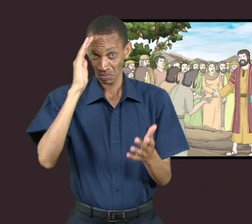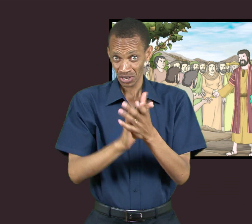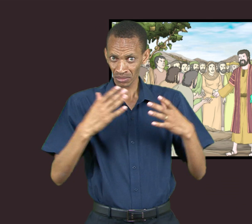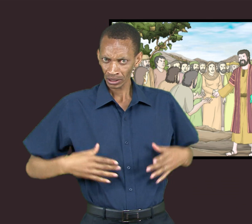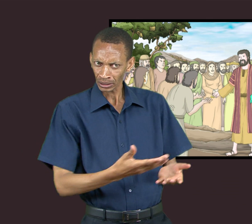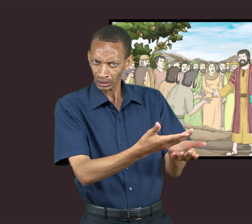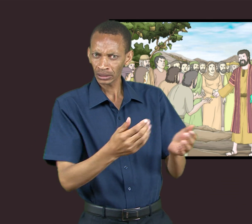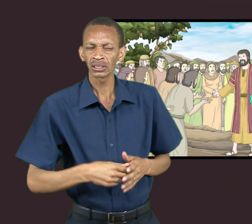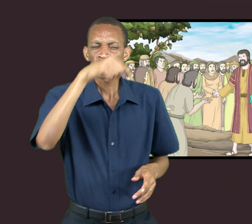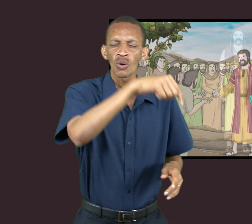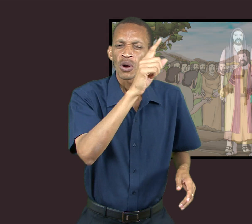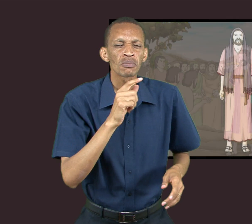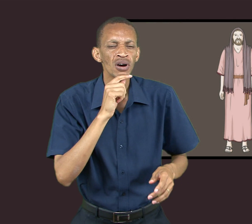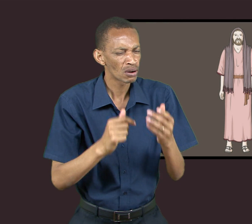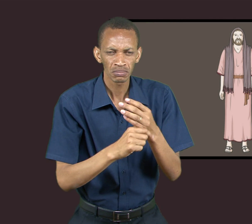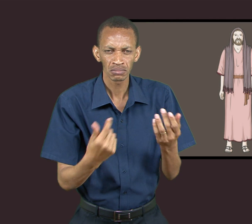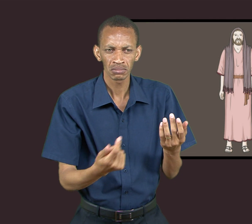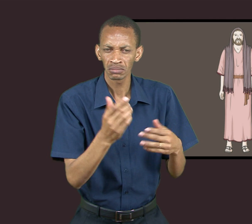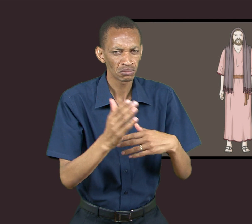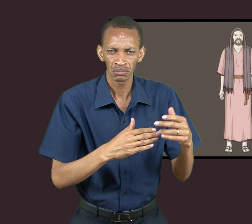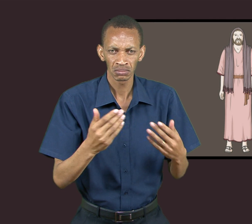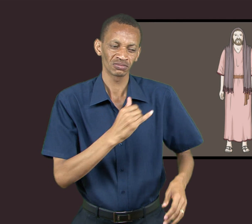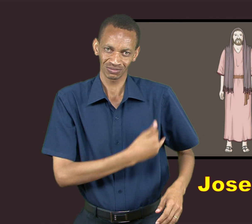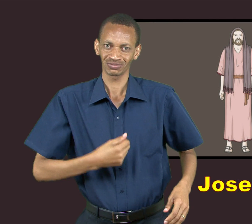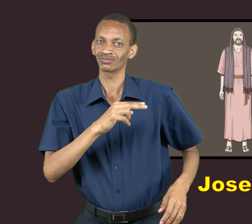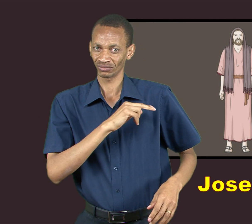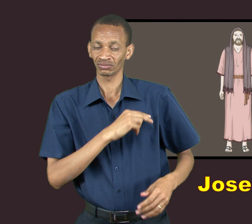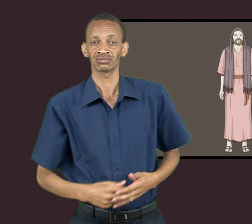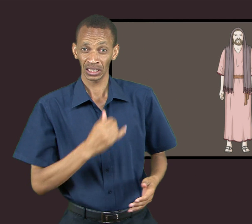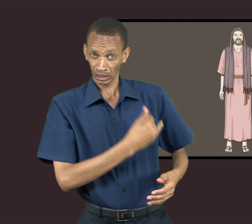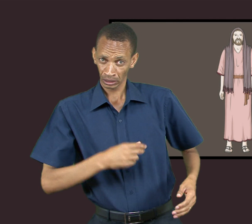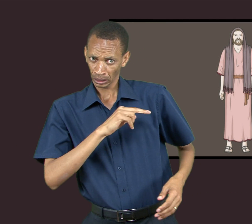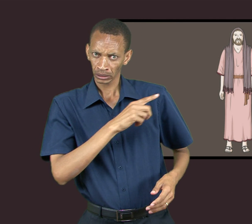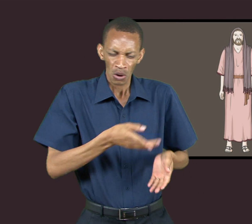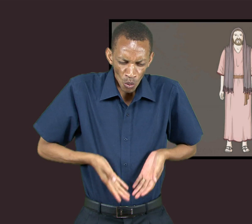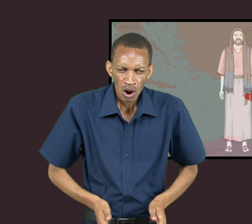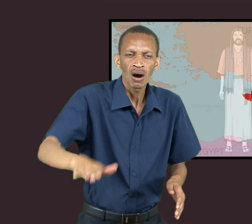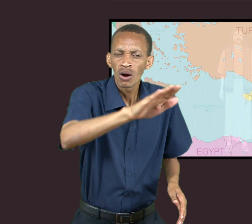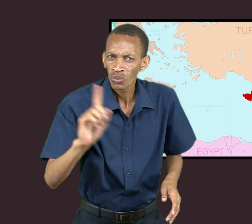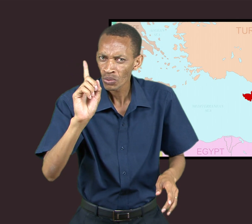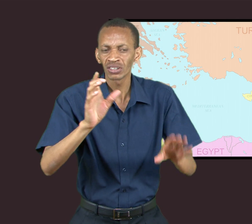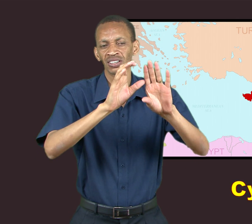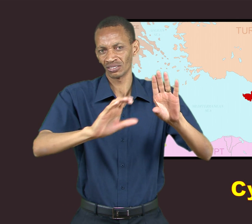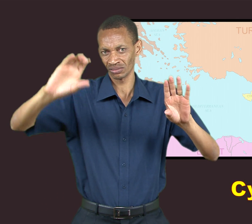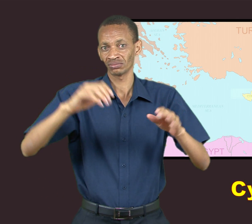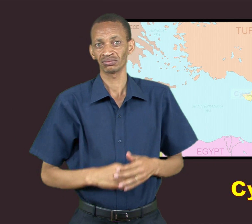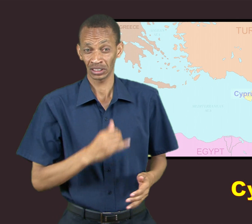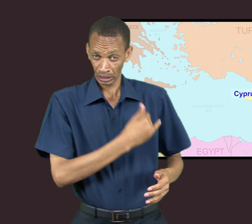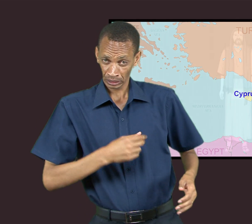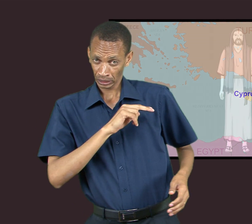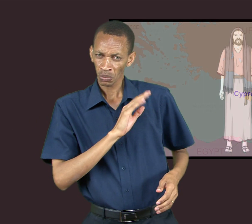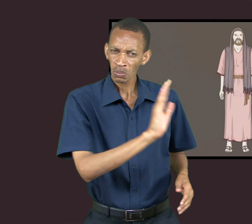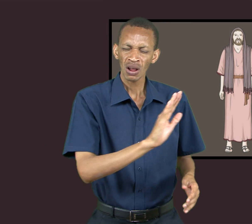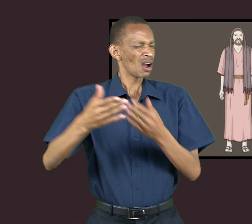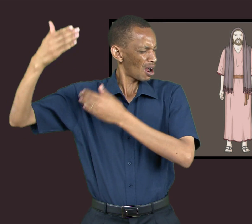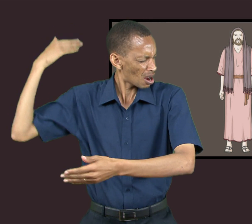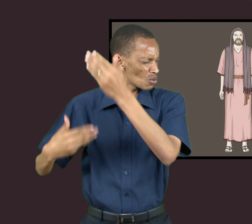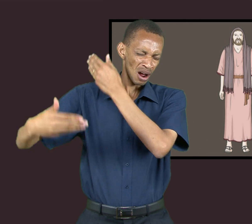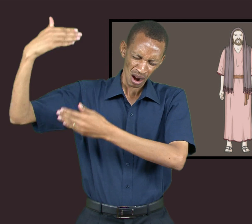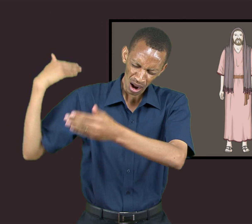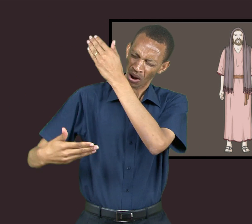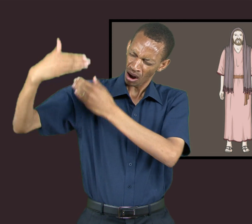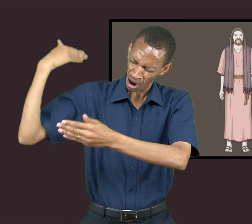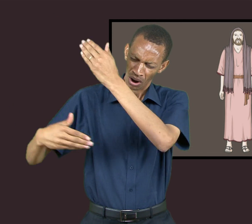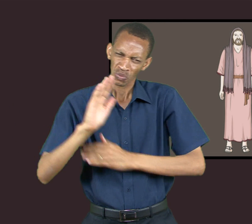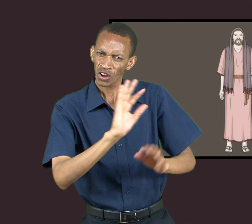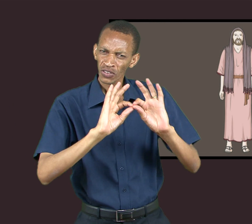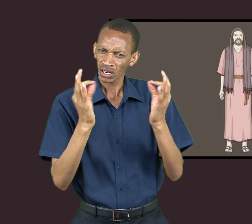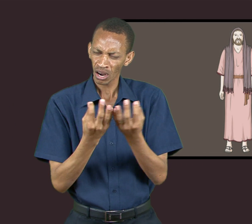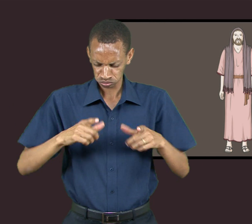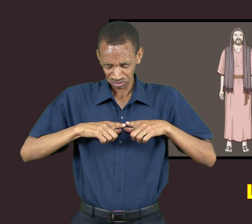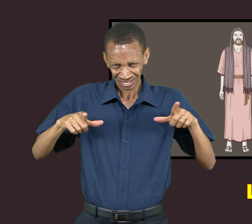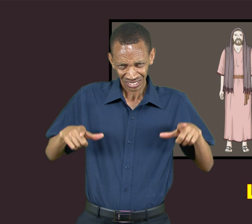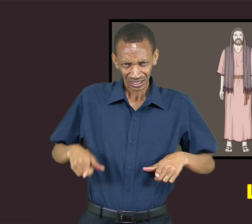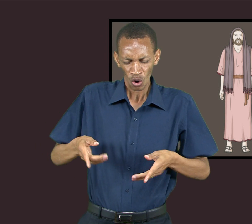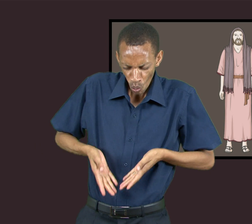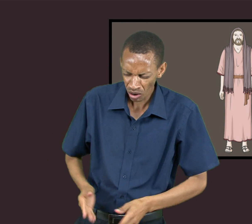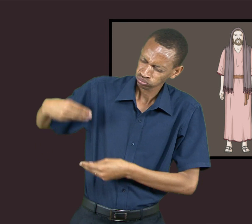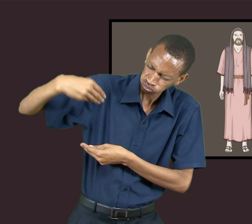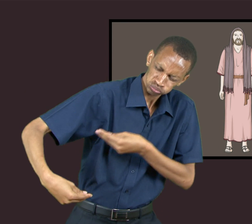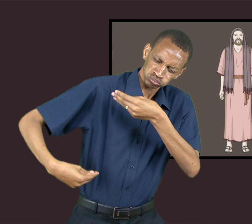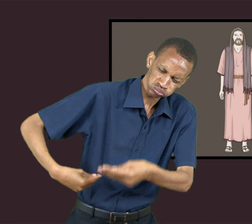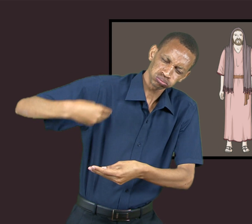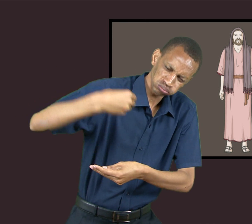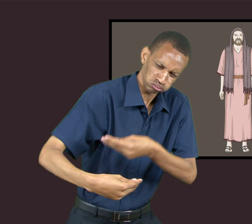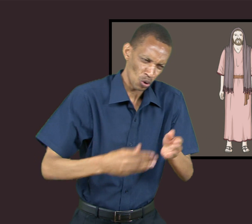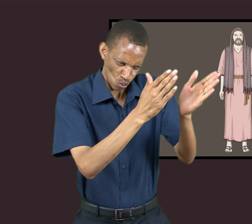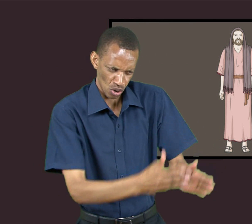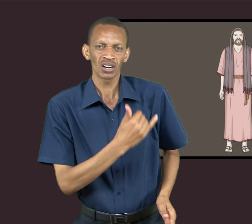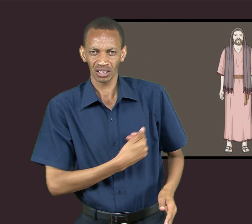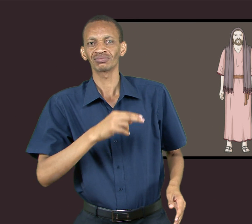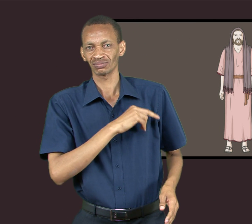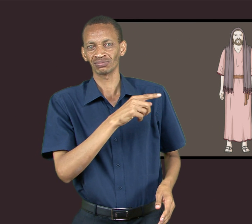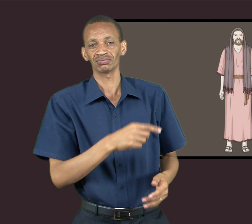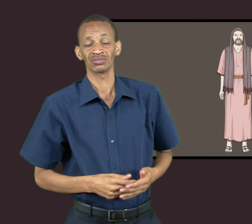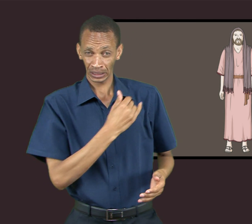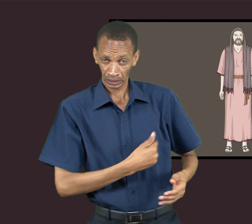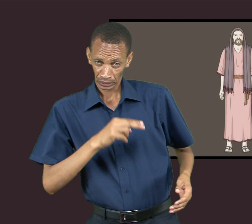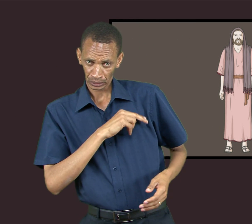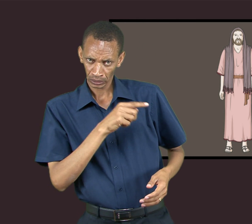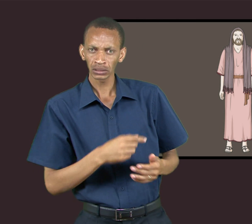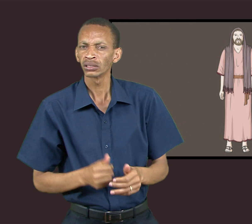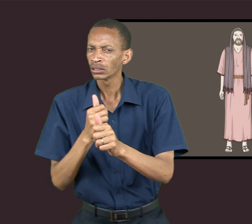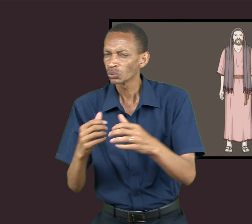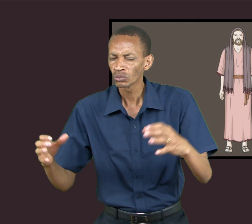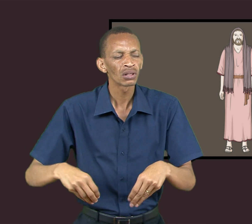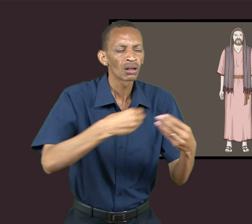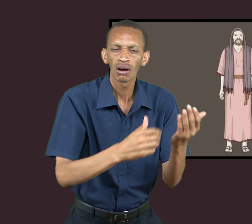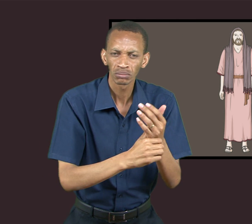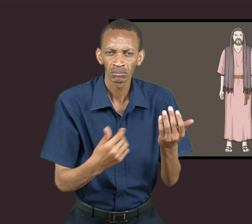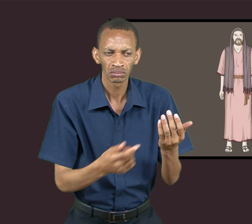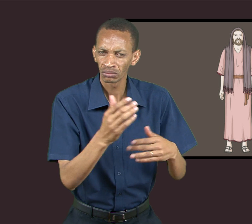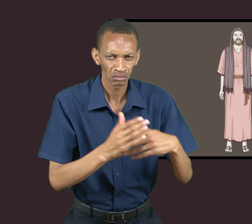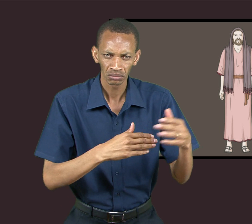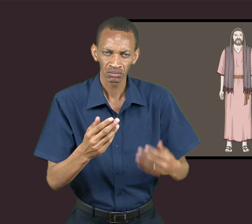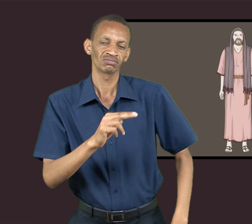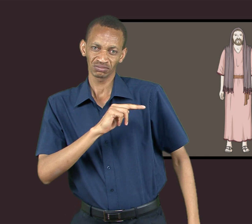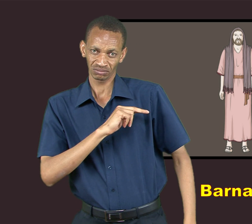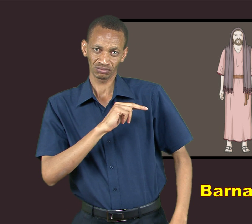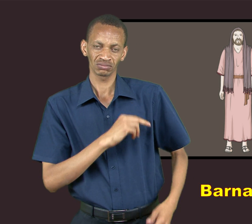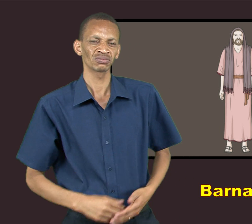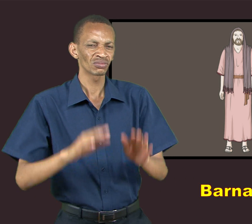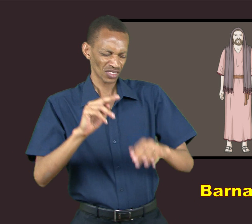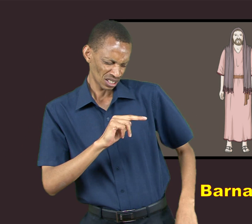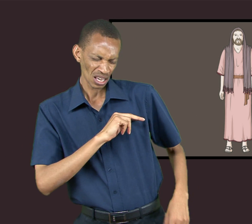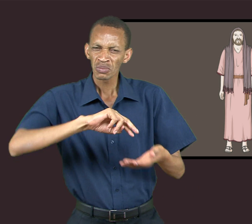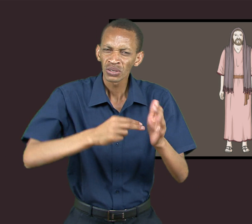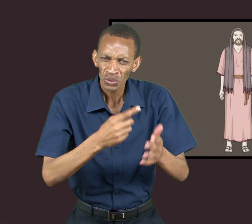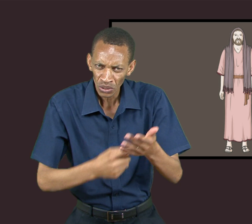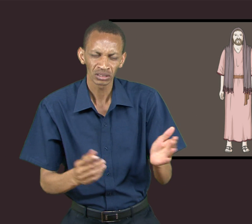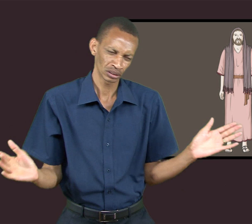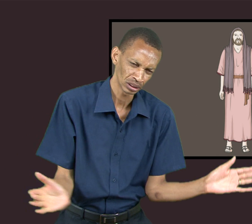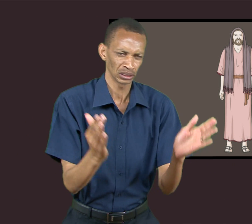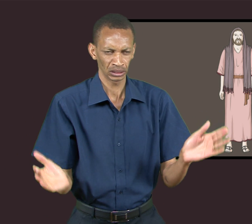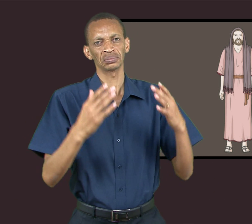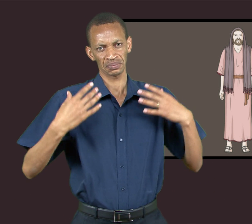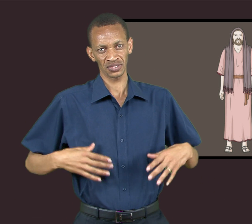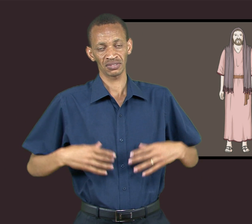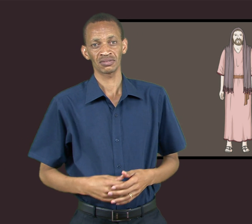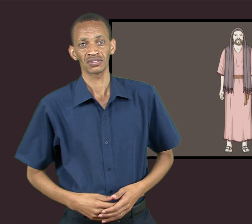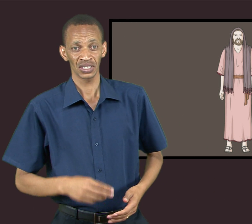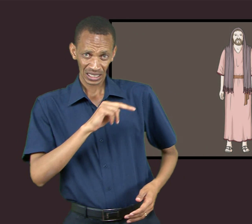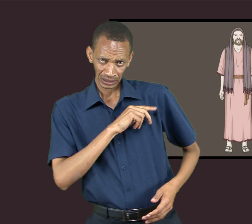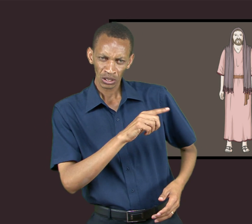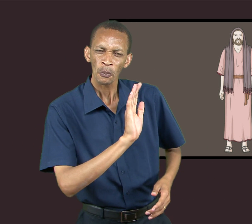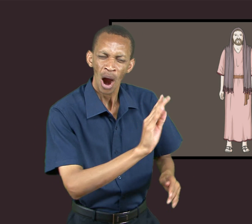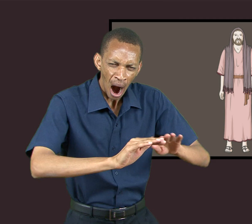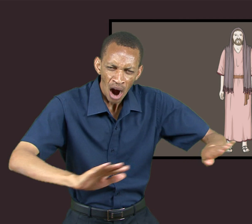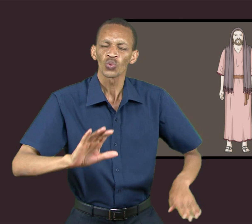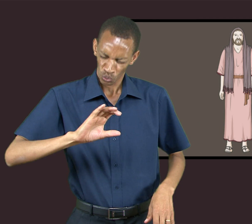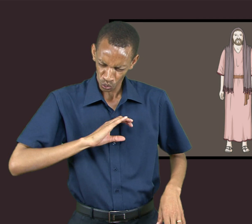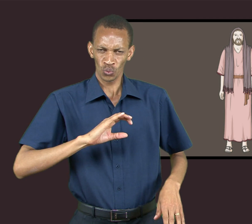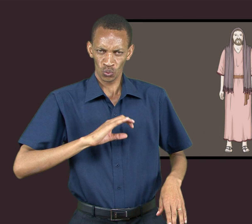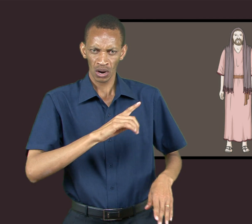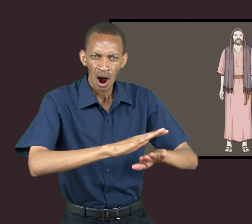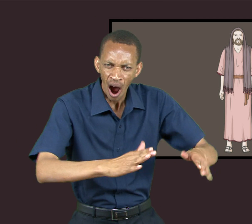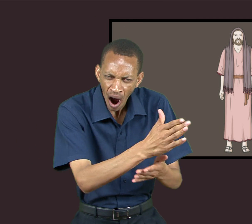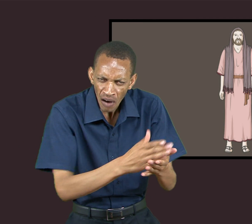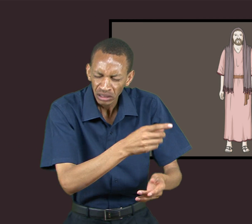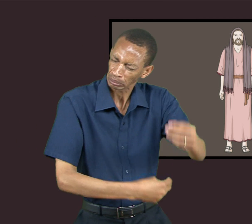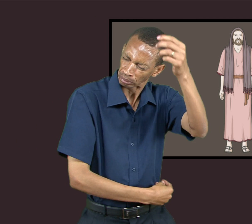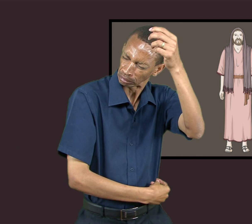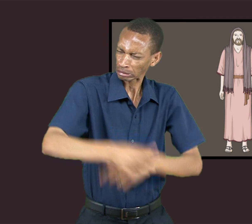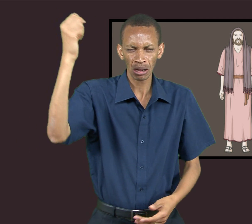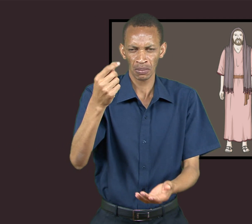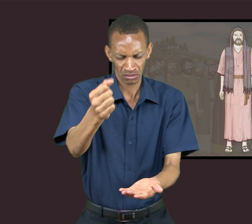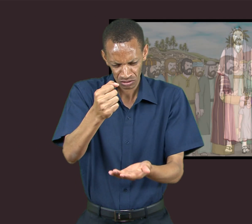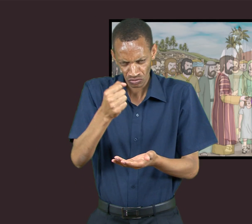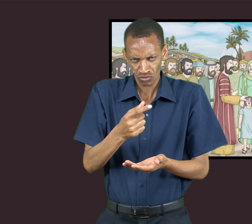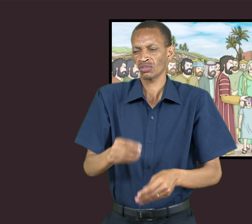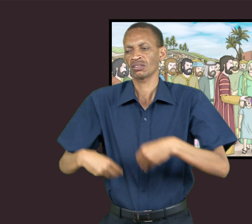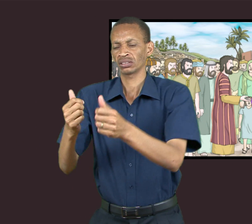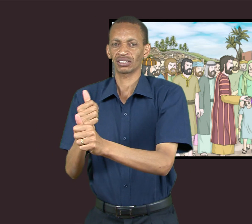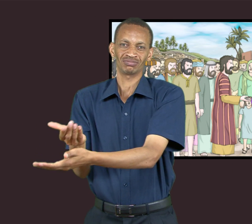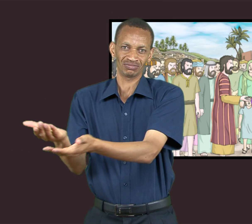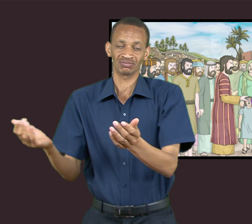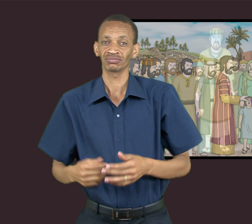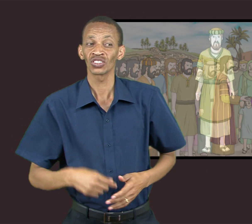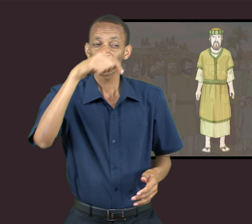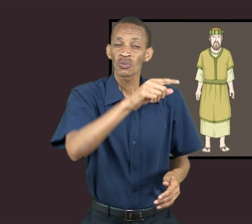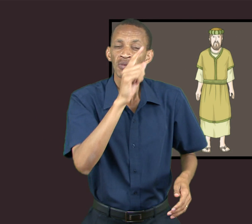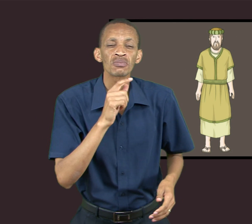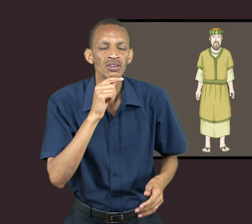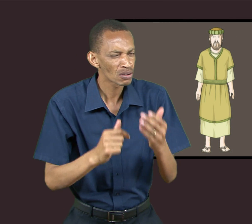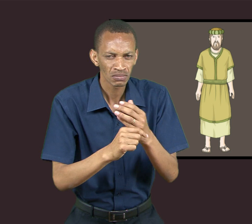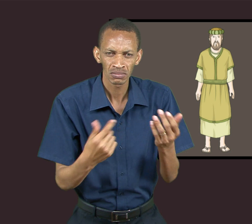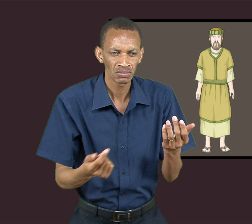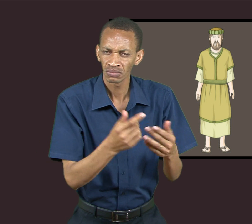Joseph, a Levite from Cyprus, whom the apostles called Barnabas (meaning Son of Encouragement), sold a field he owned, brought the money, and laid it at the apostles’ feet.